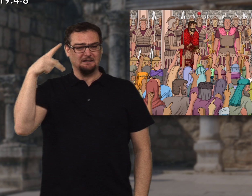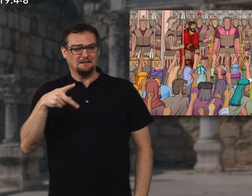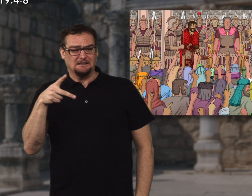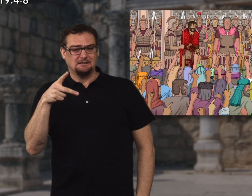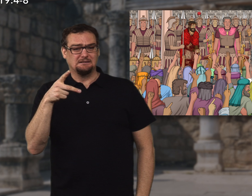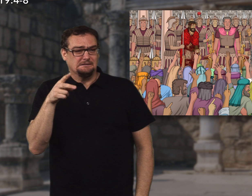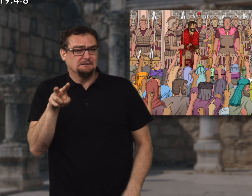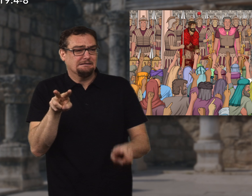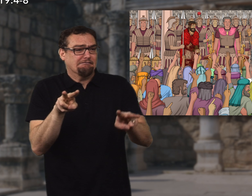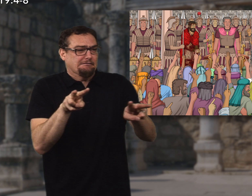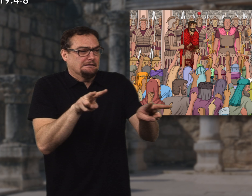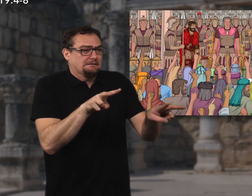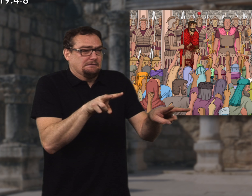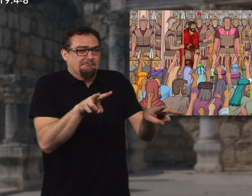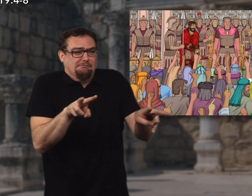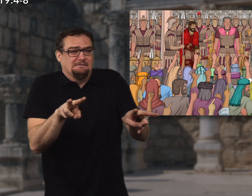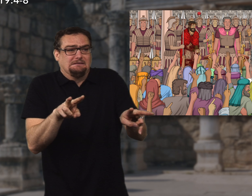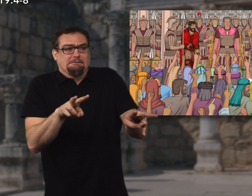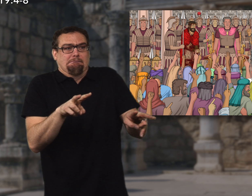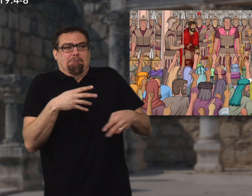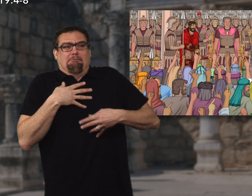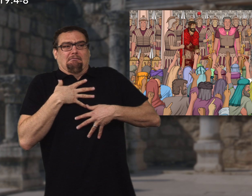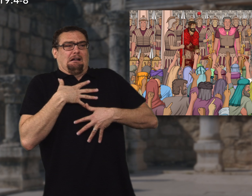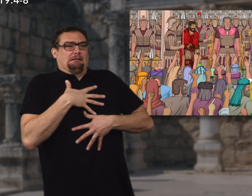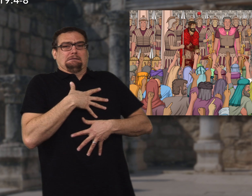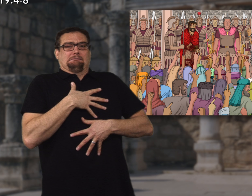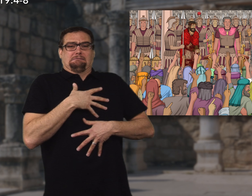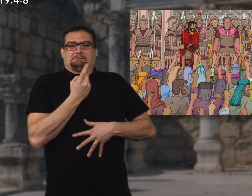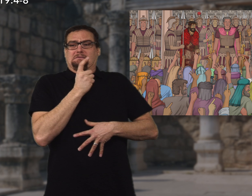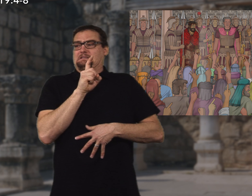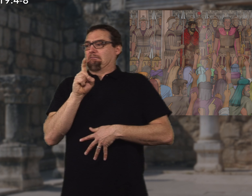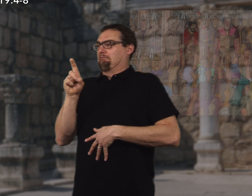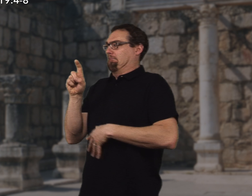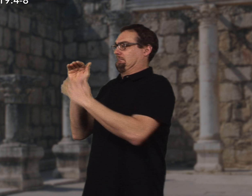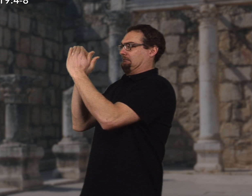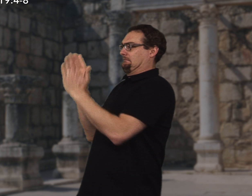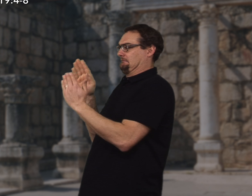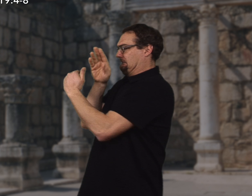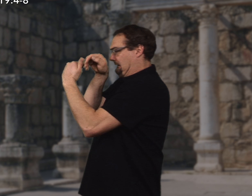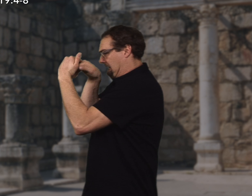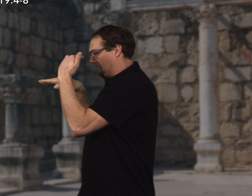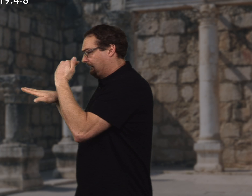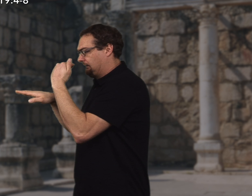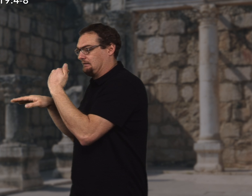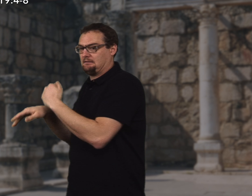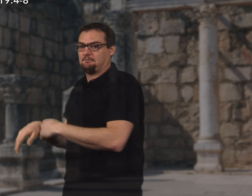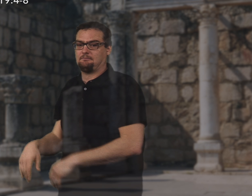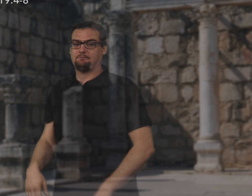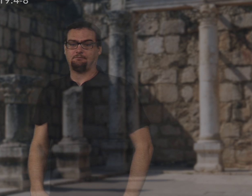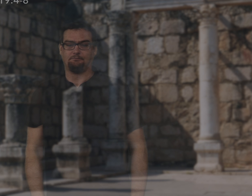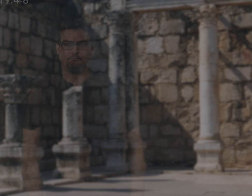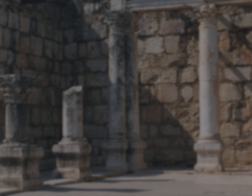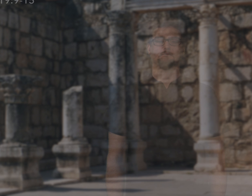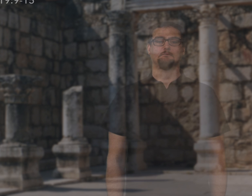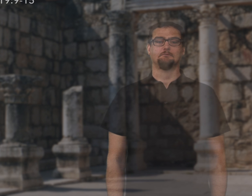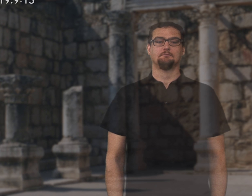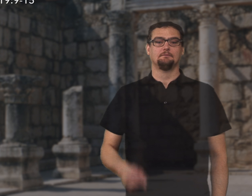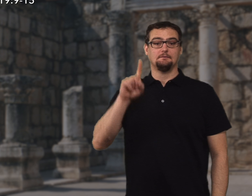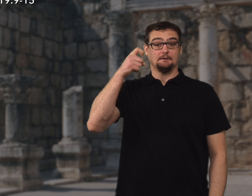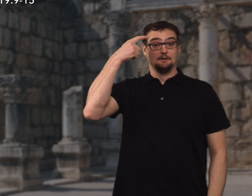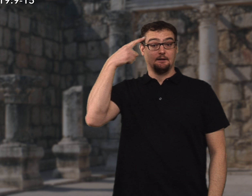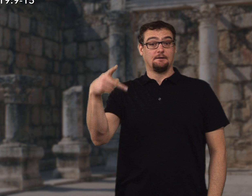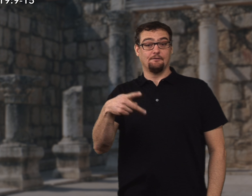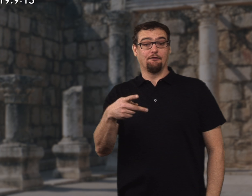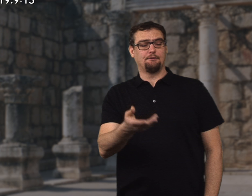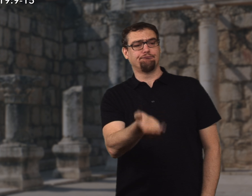When Pilate heard this statement, he was even more afraid,